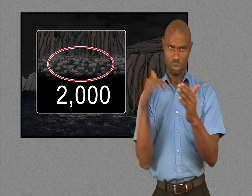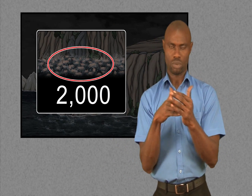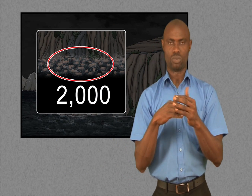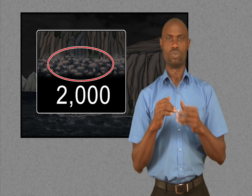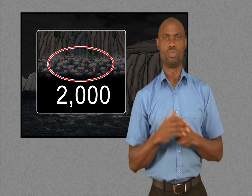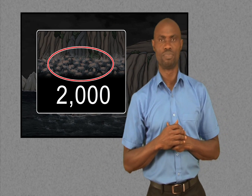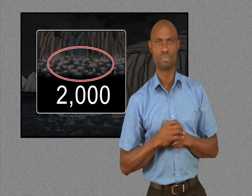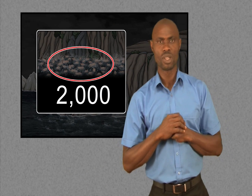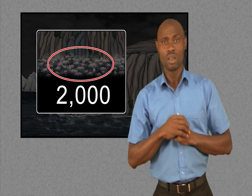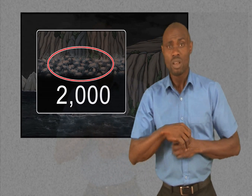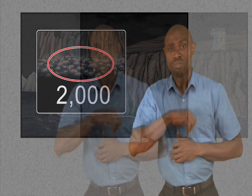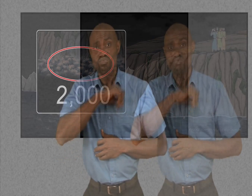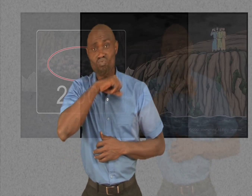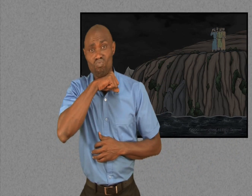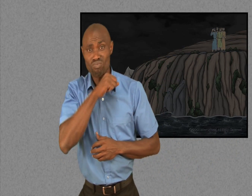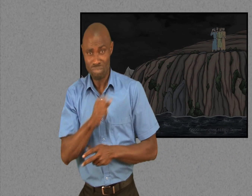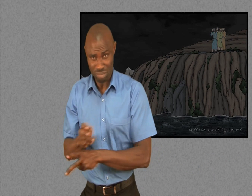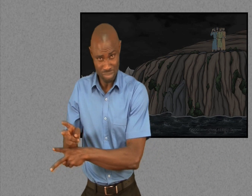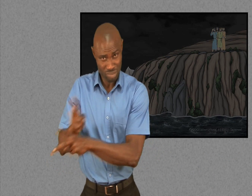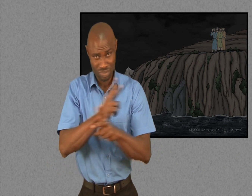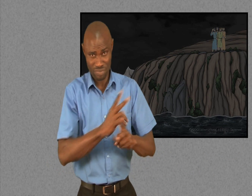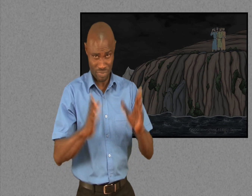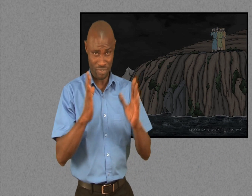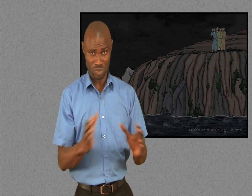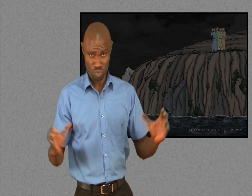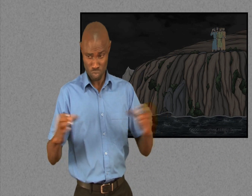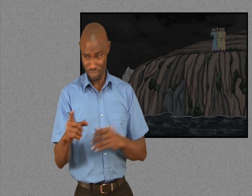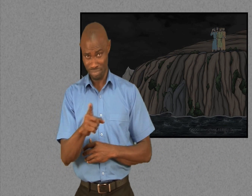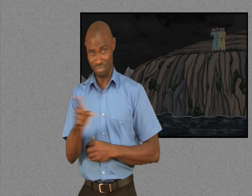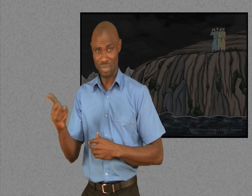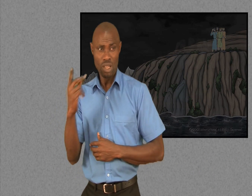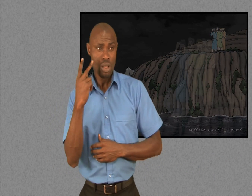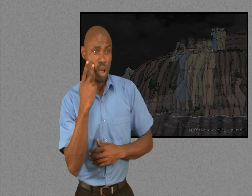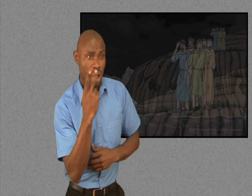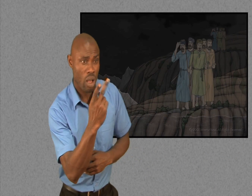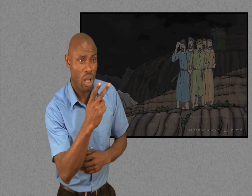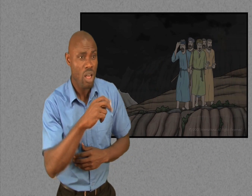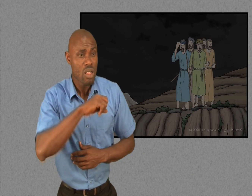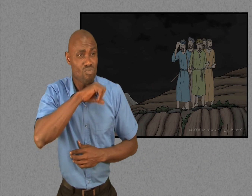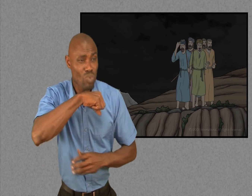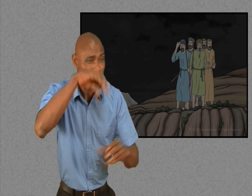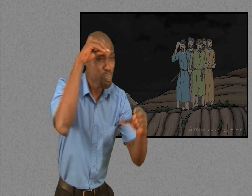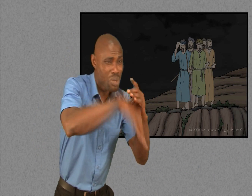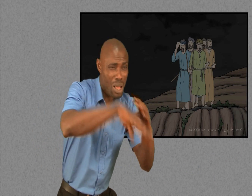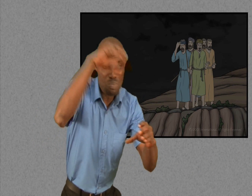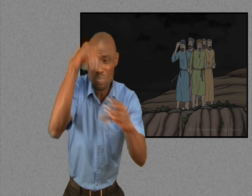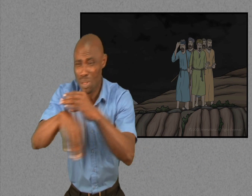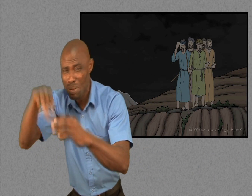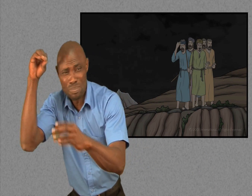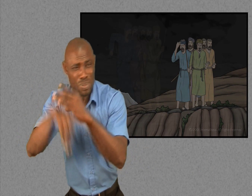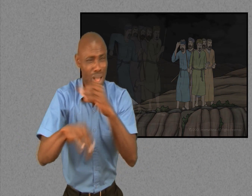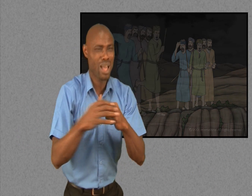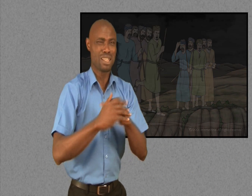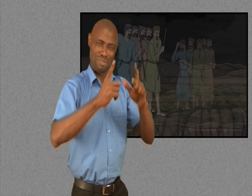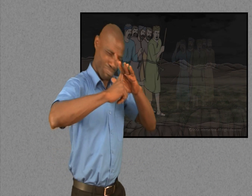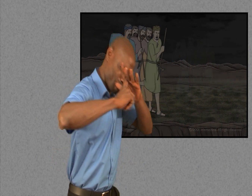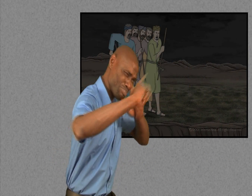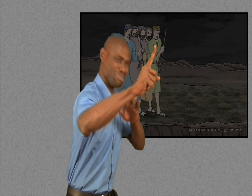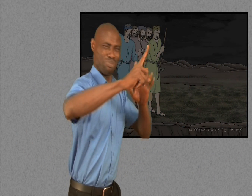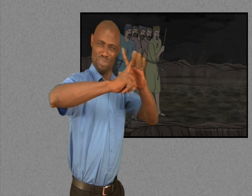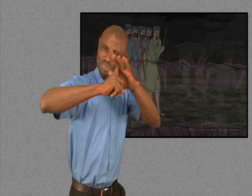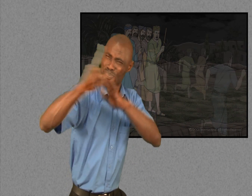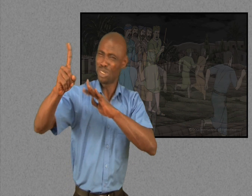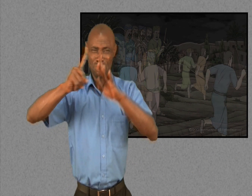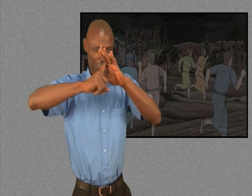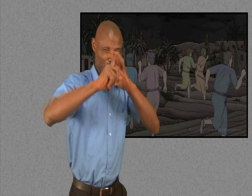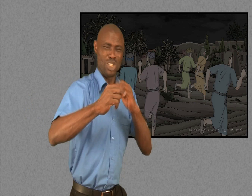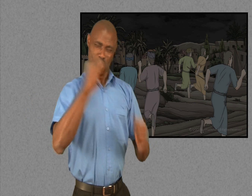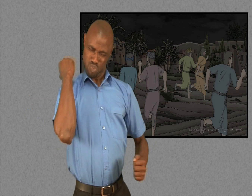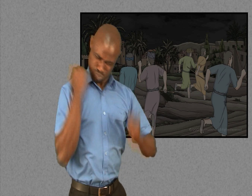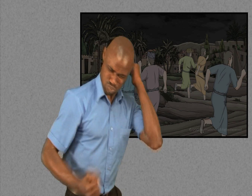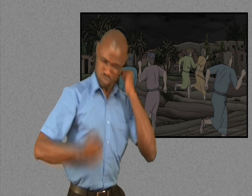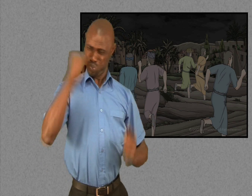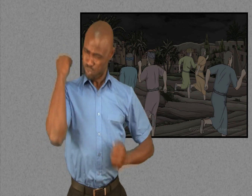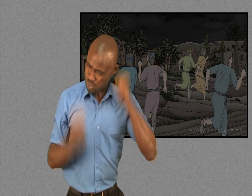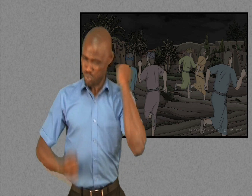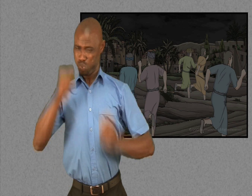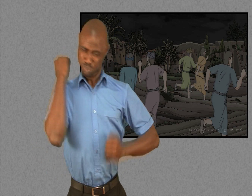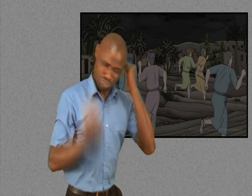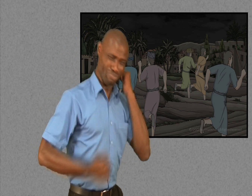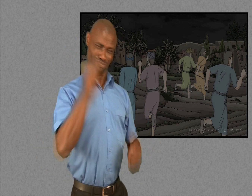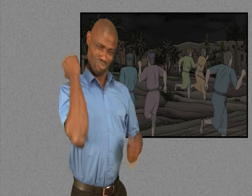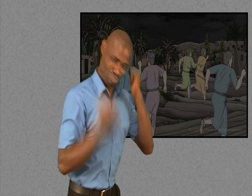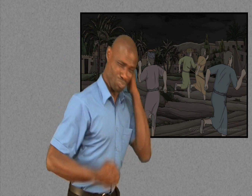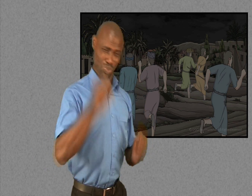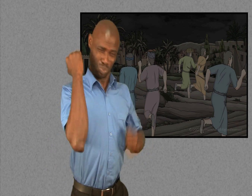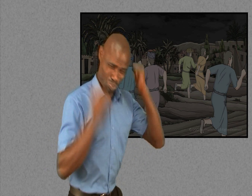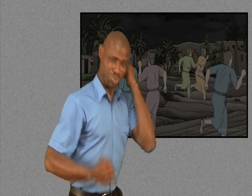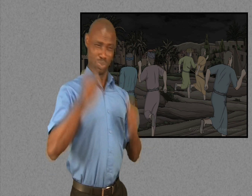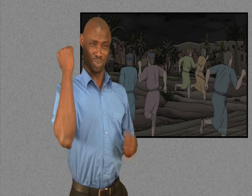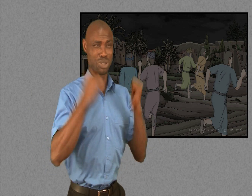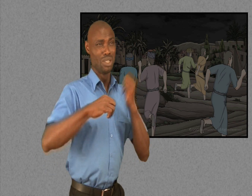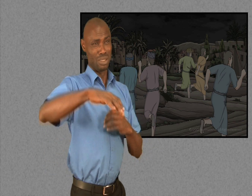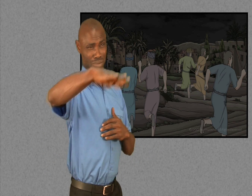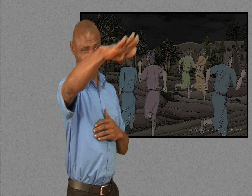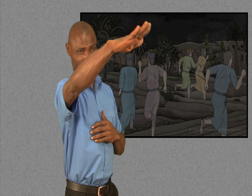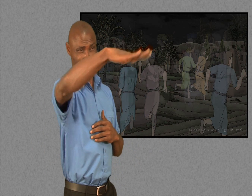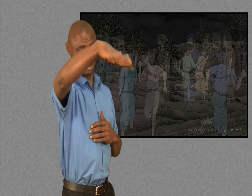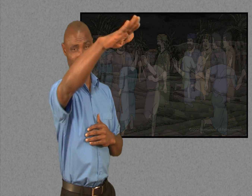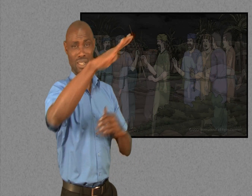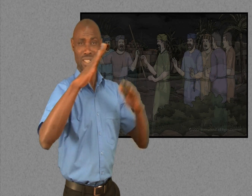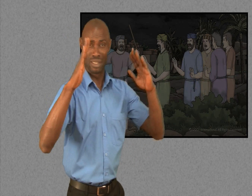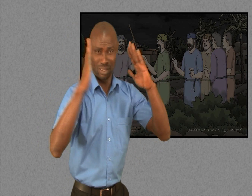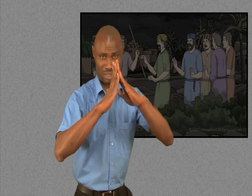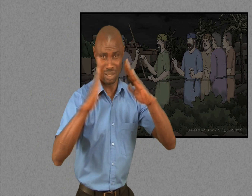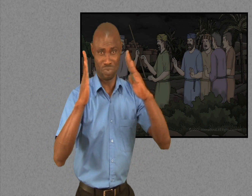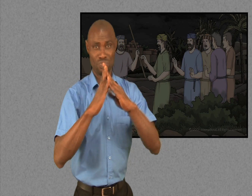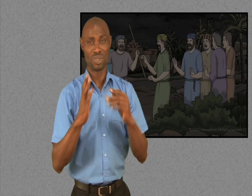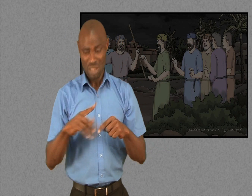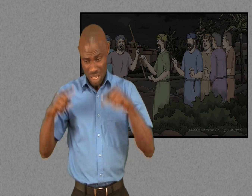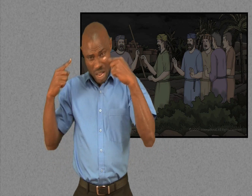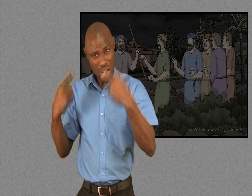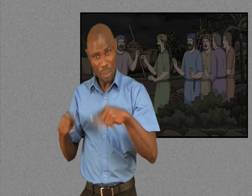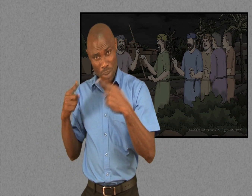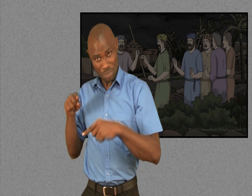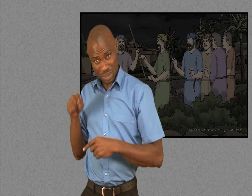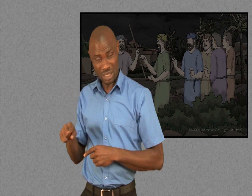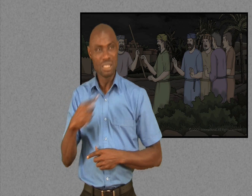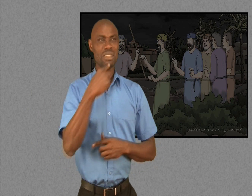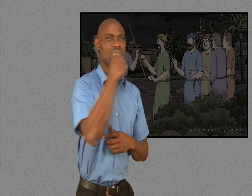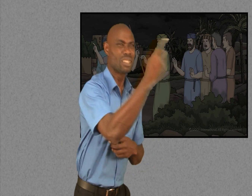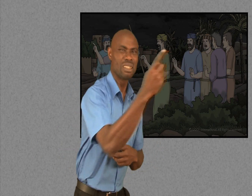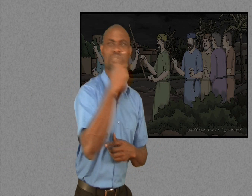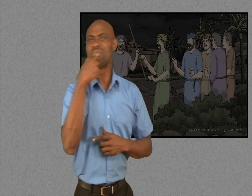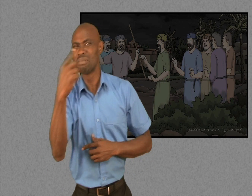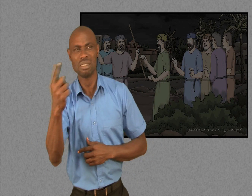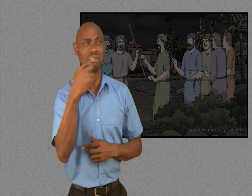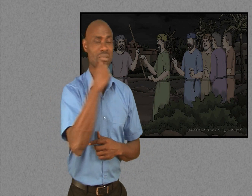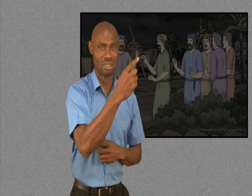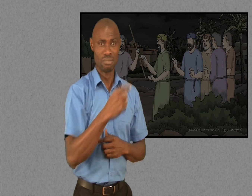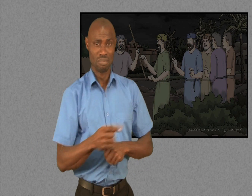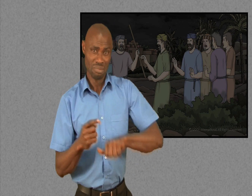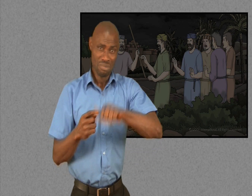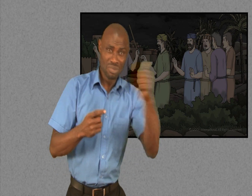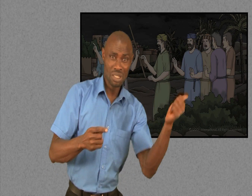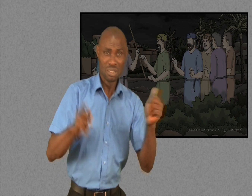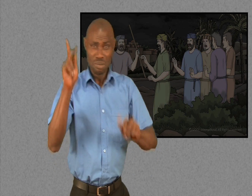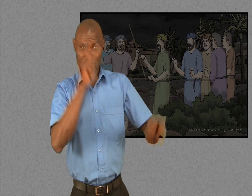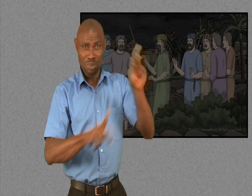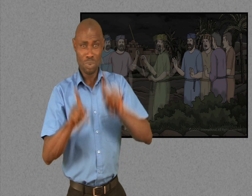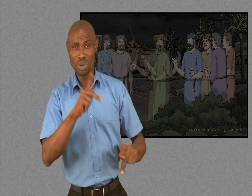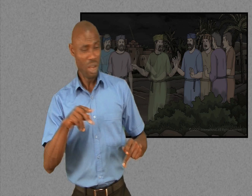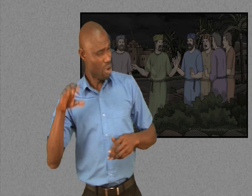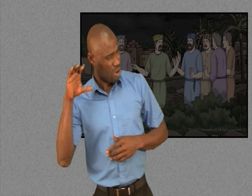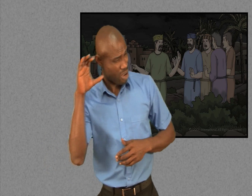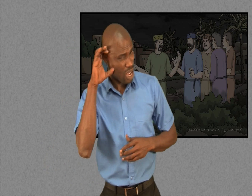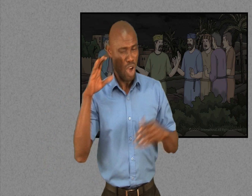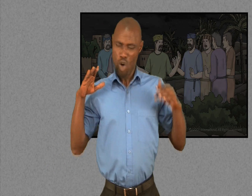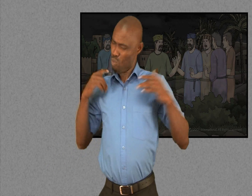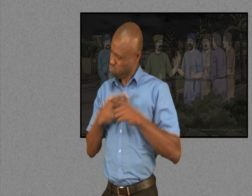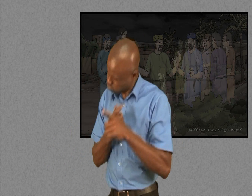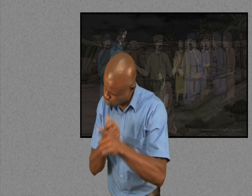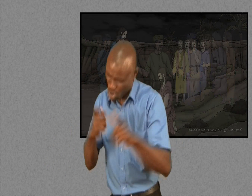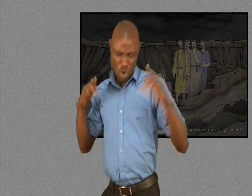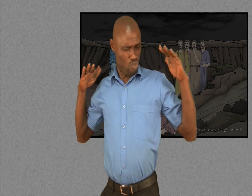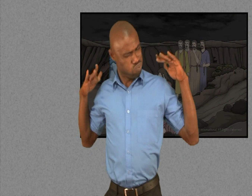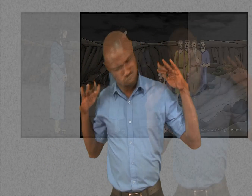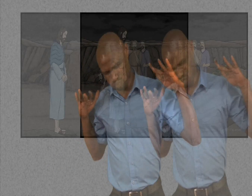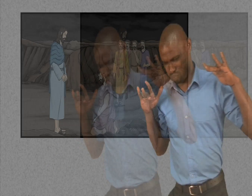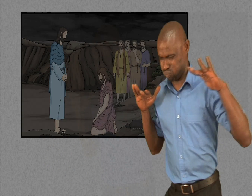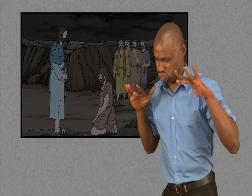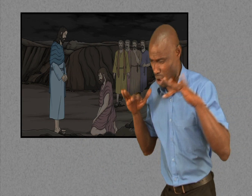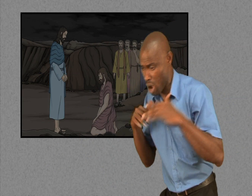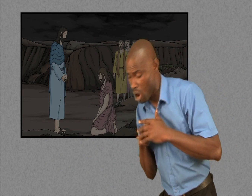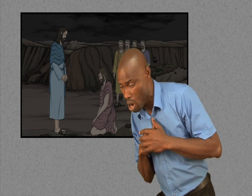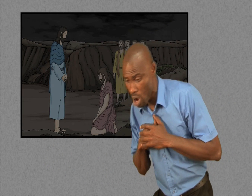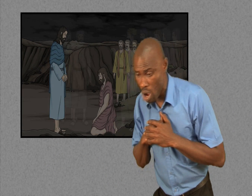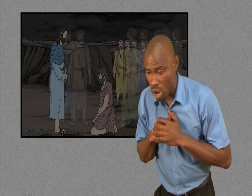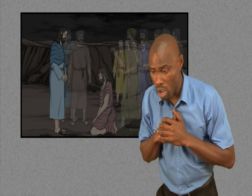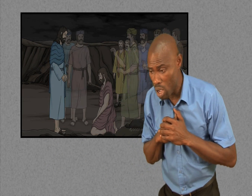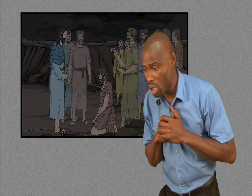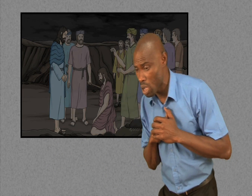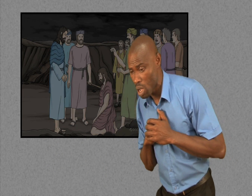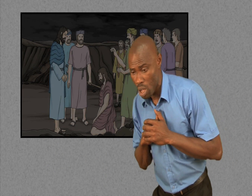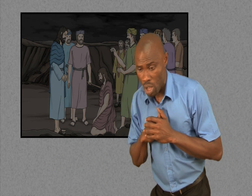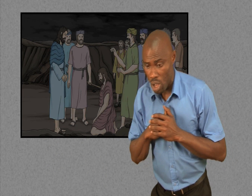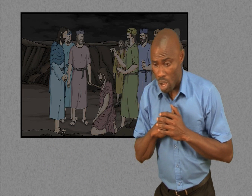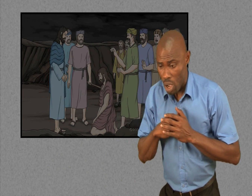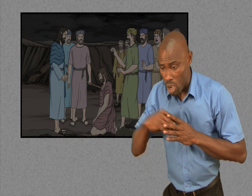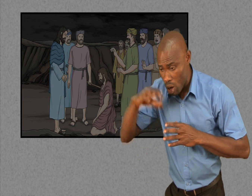Those tending the pigs ran off and reported this in the town and countryside, and the people went out to see what had happened.